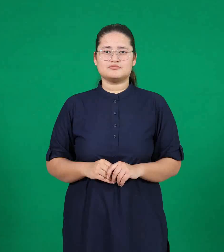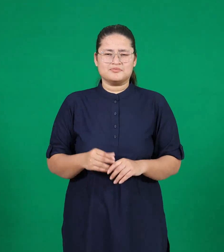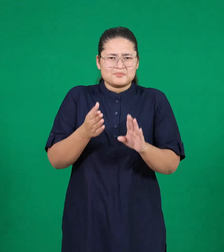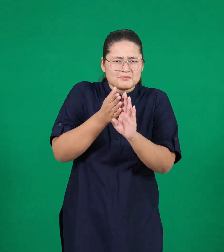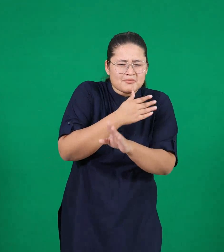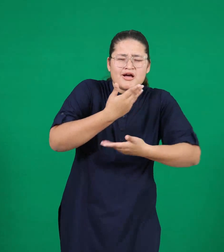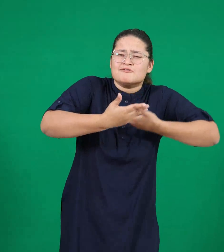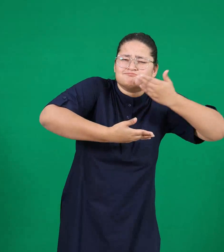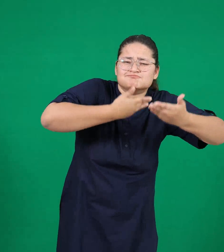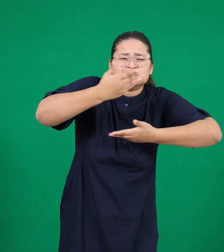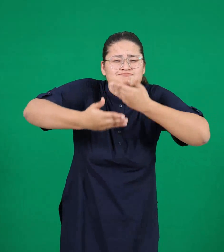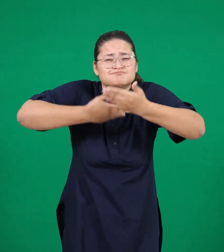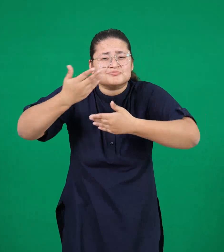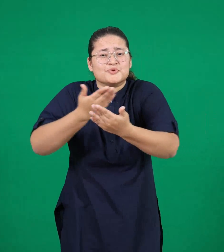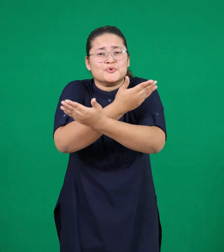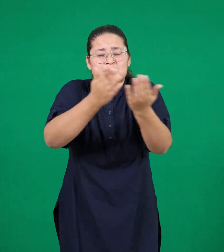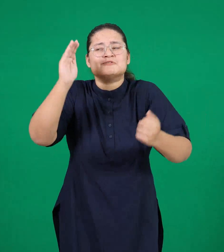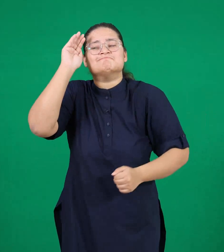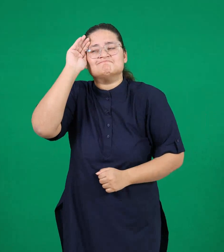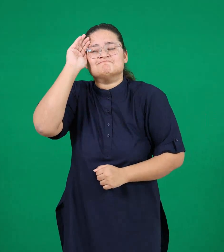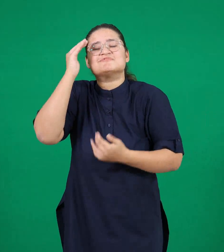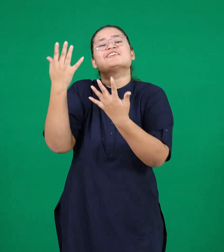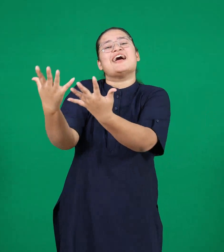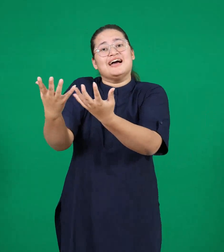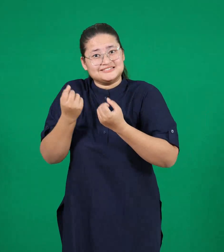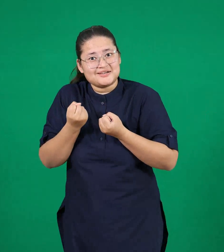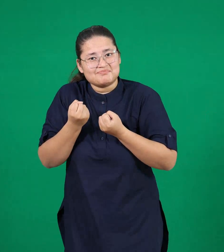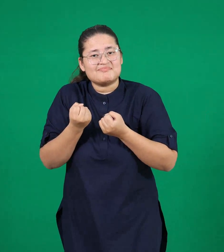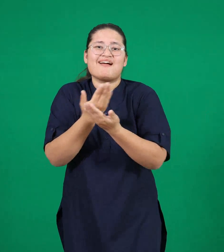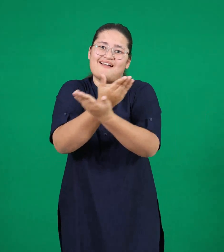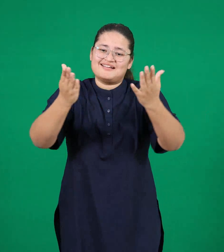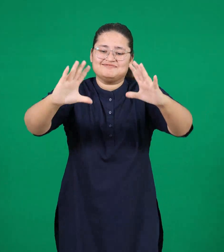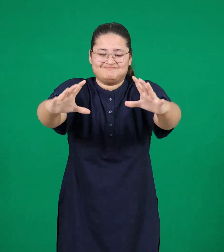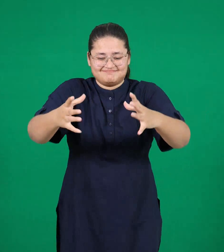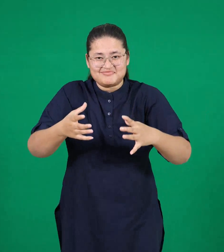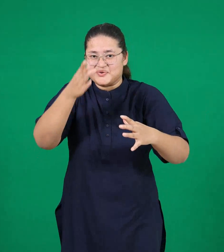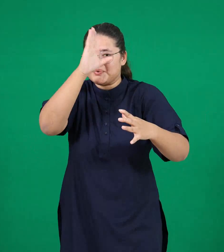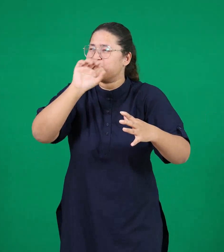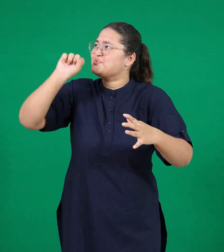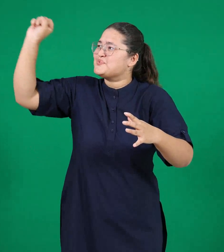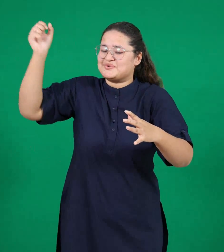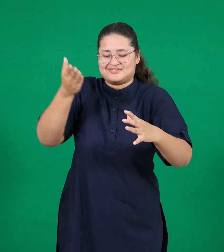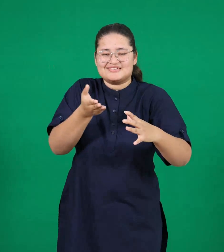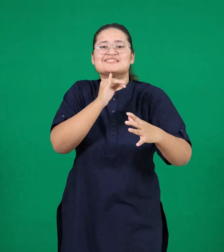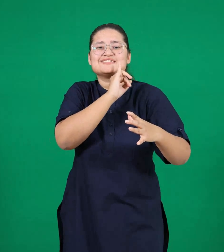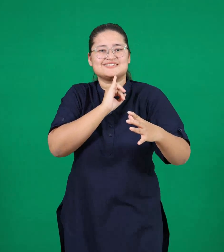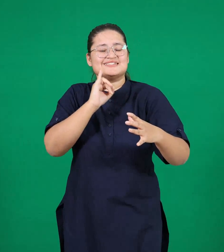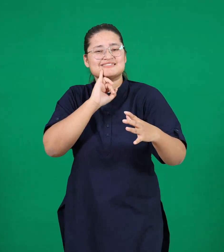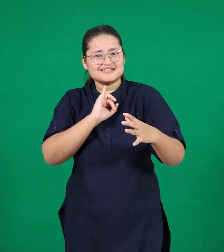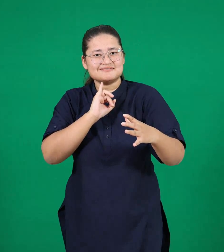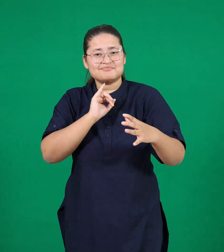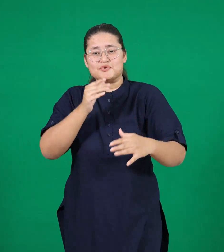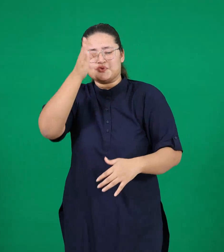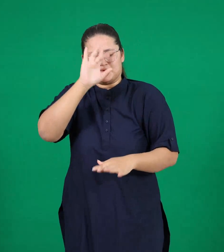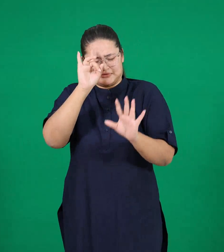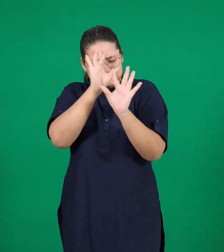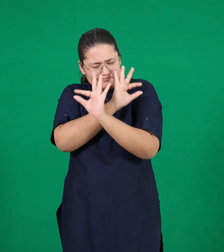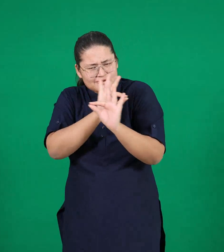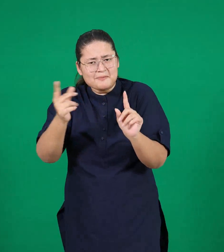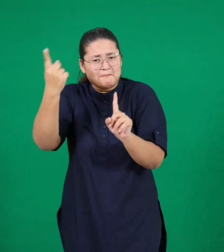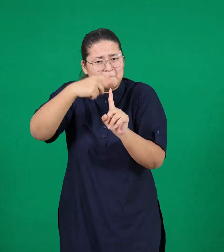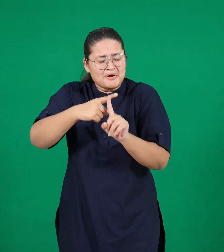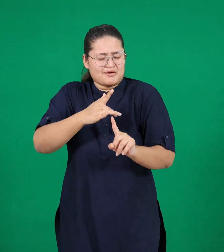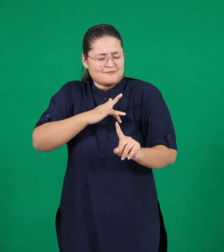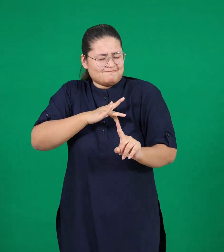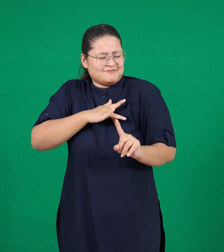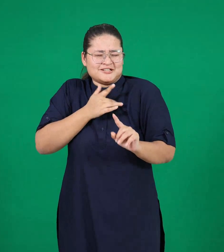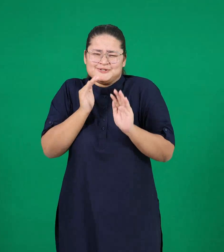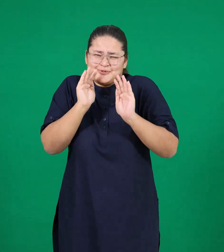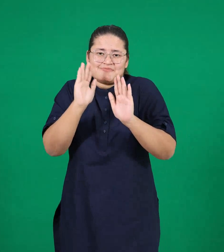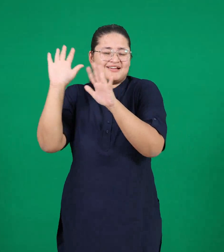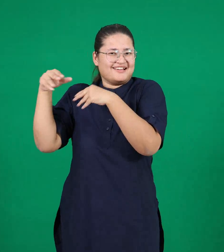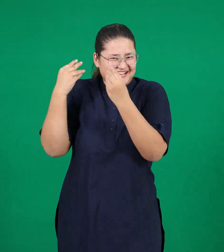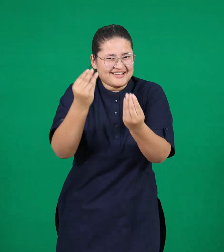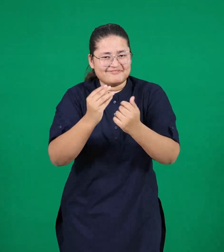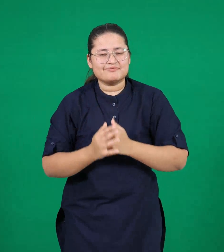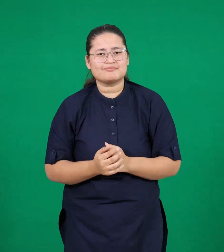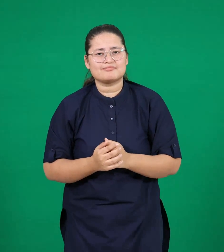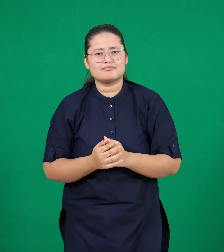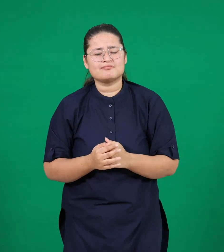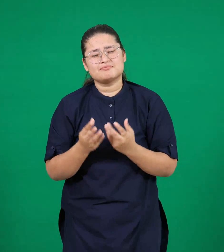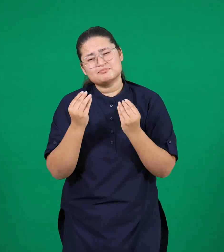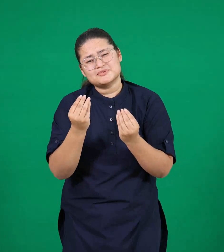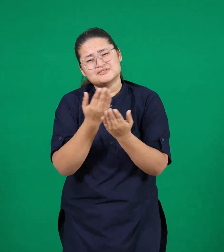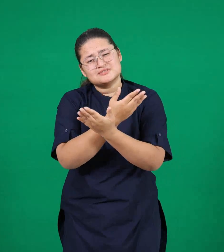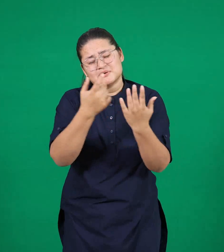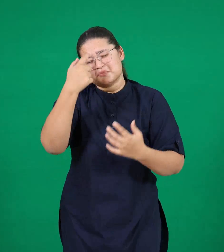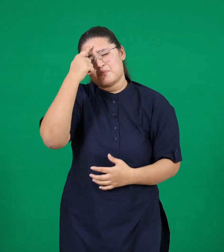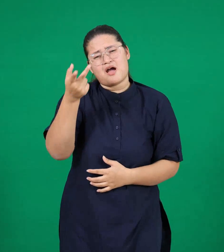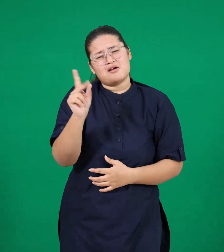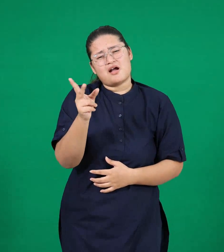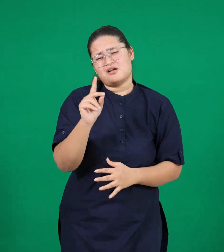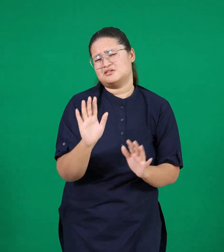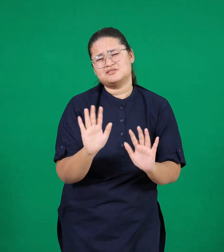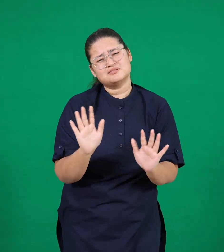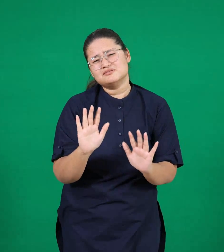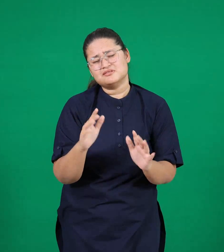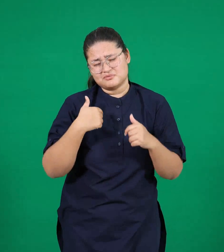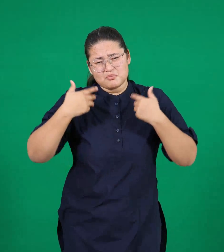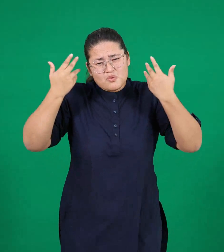Peace and mercy to all who walk by this rule, even to the Israel of God.